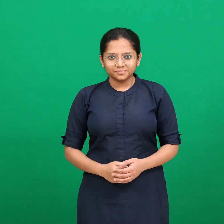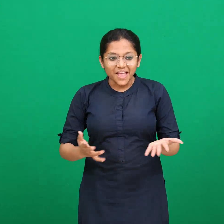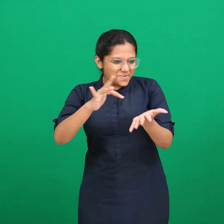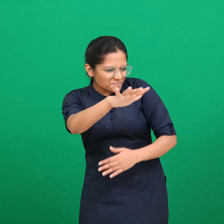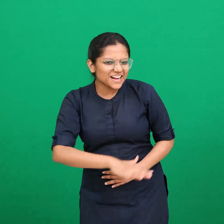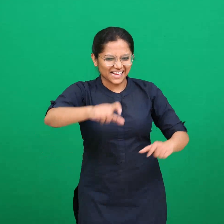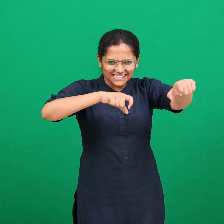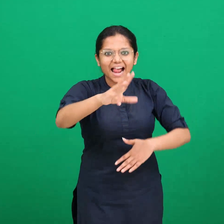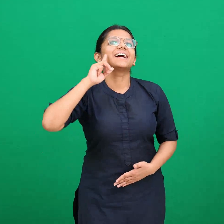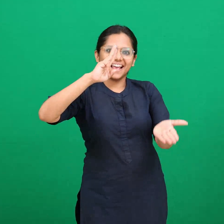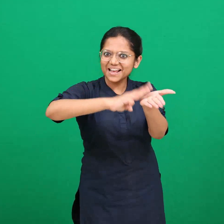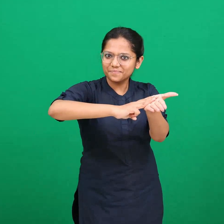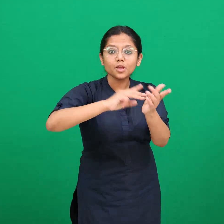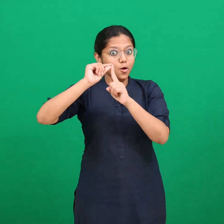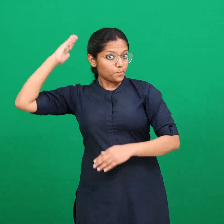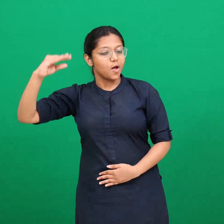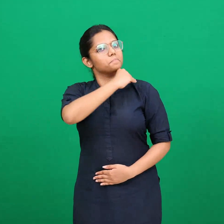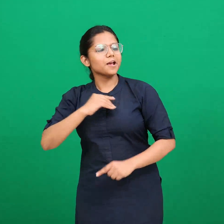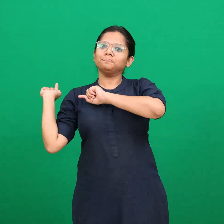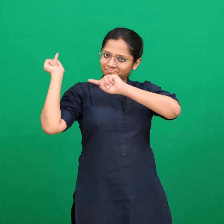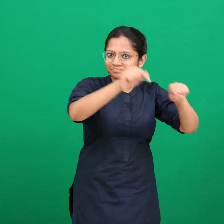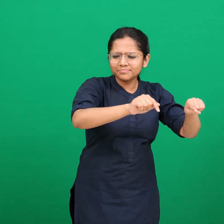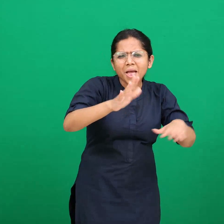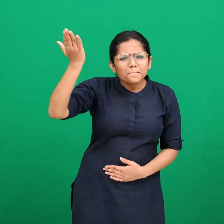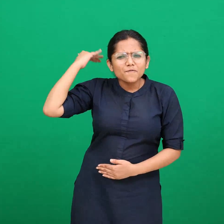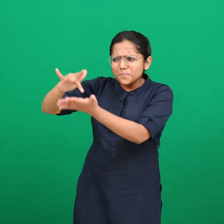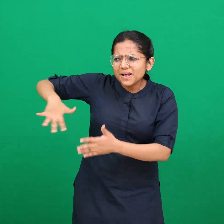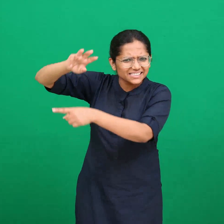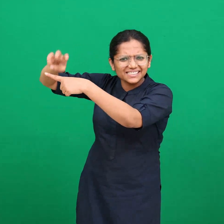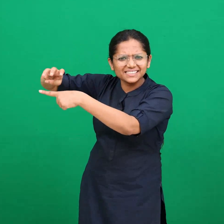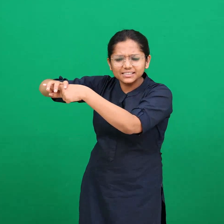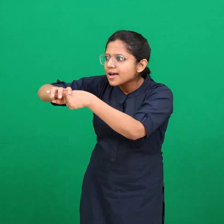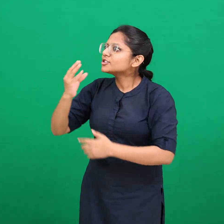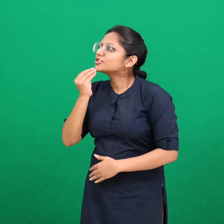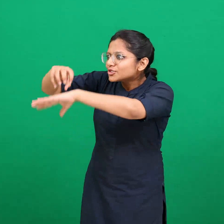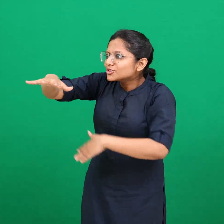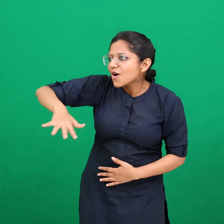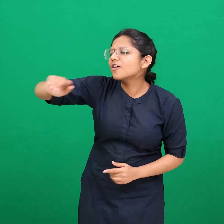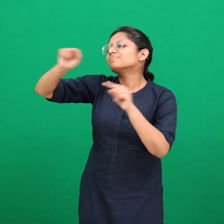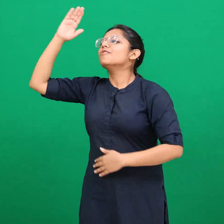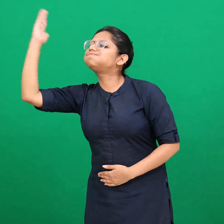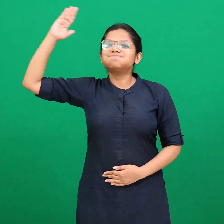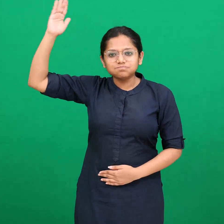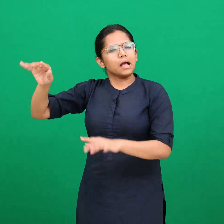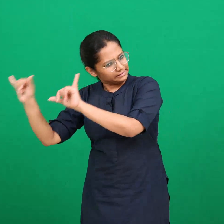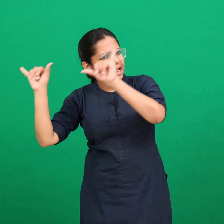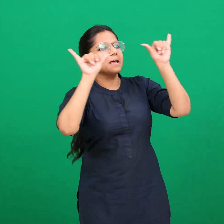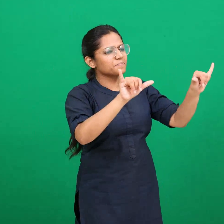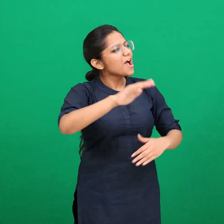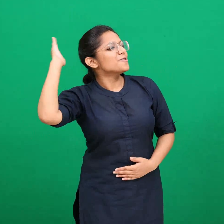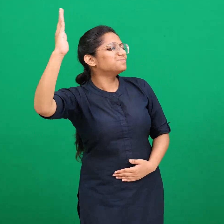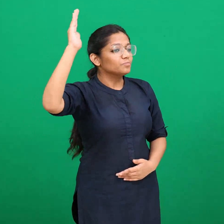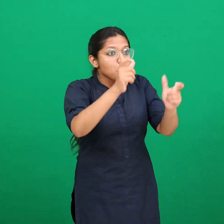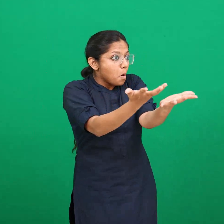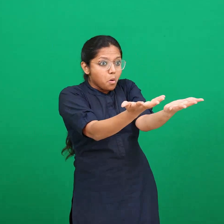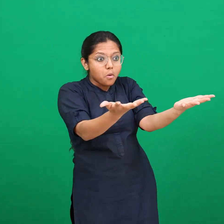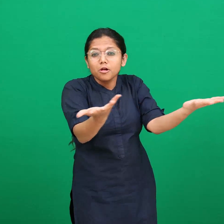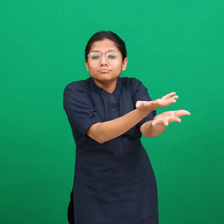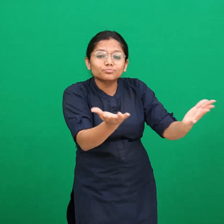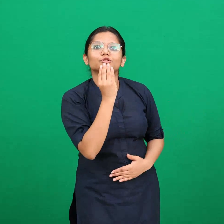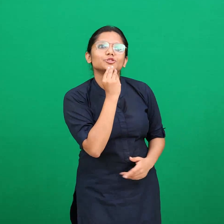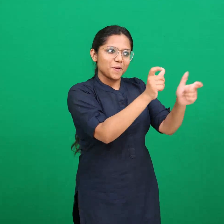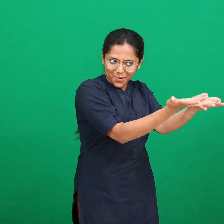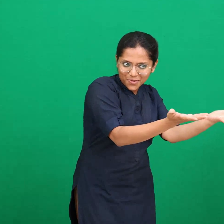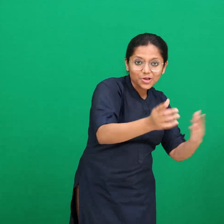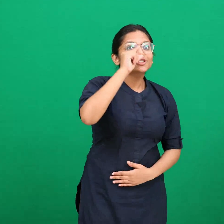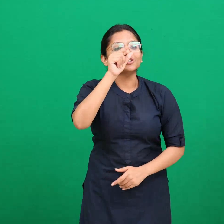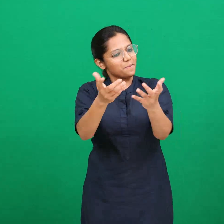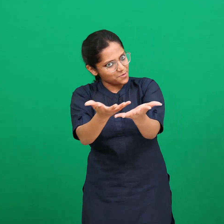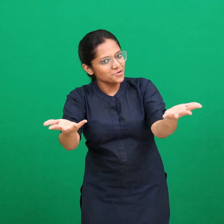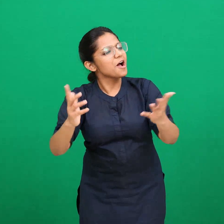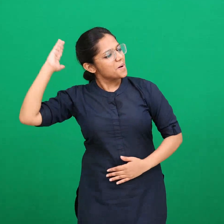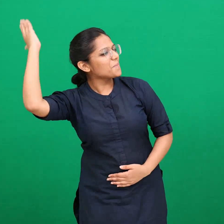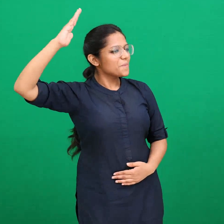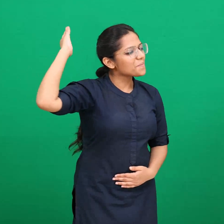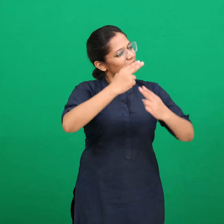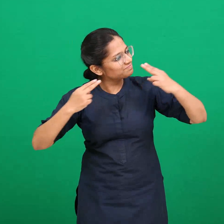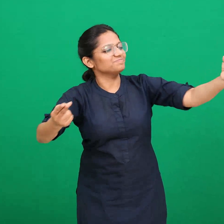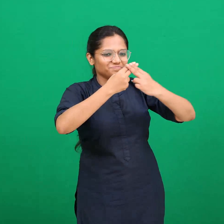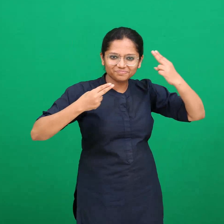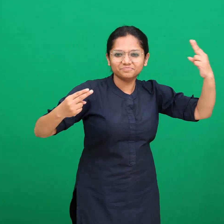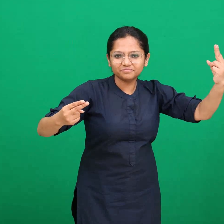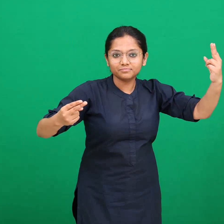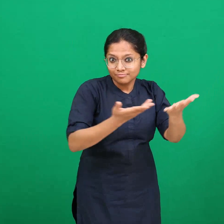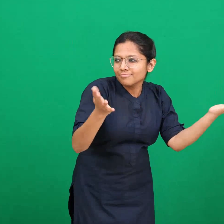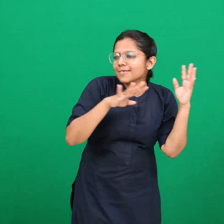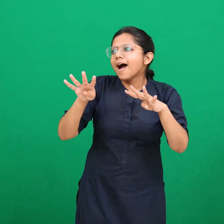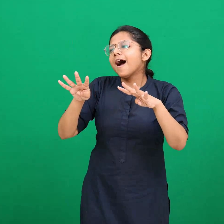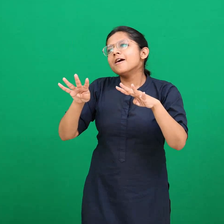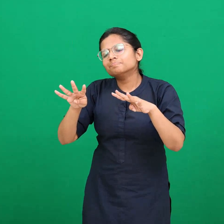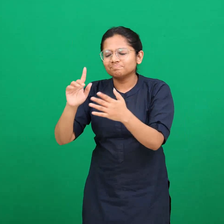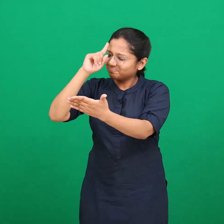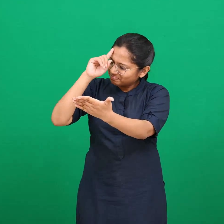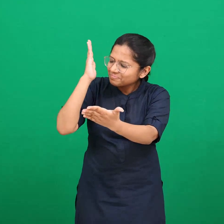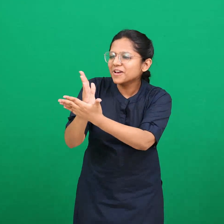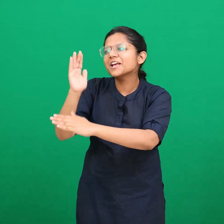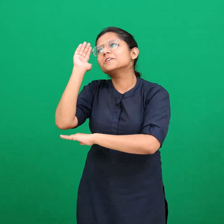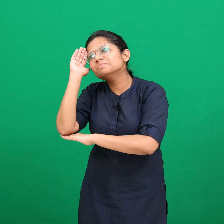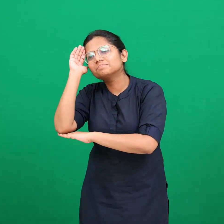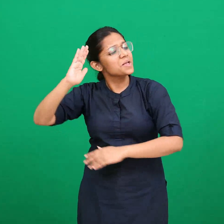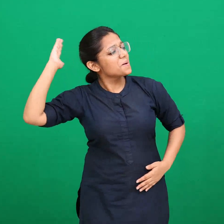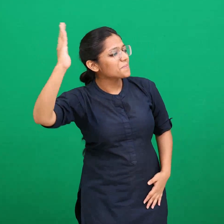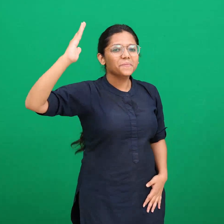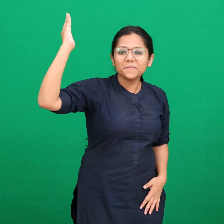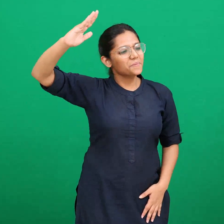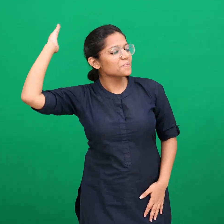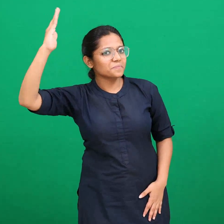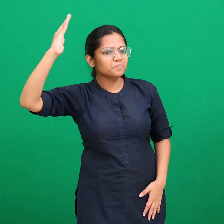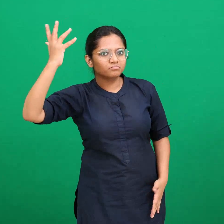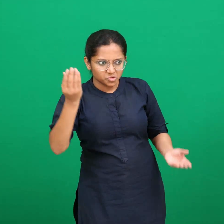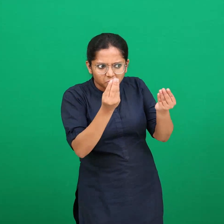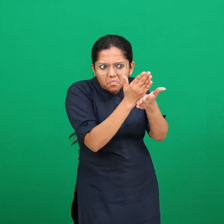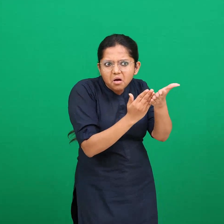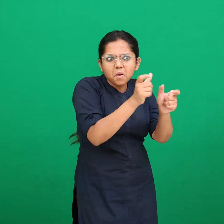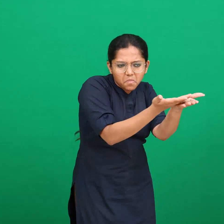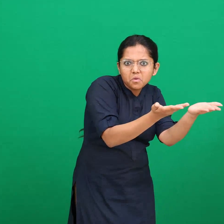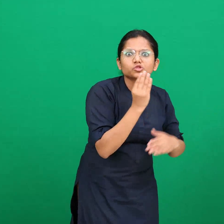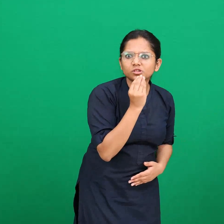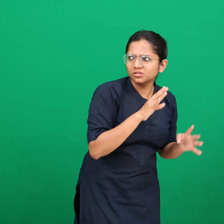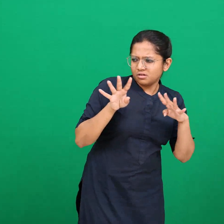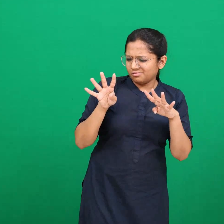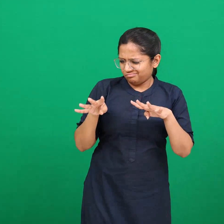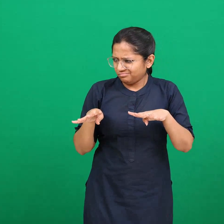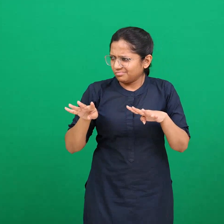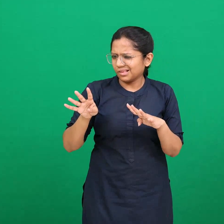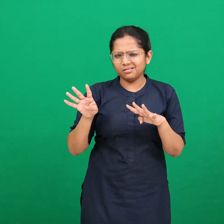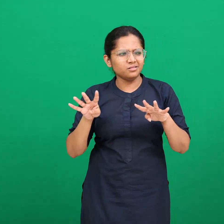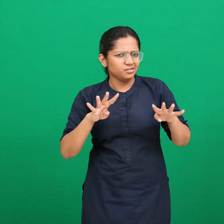At Iconium, Paul and Barnabas went as usual into the Jewish synagogue, where they spoke so well that a great number of Jews and Greeks believed.